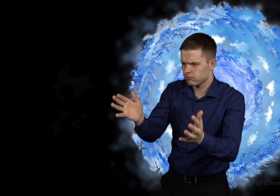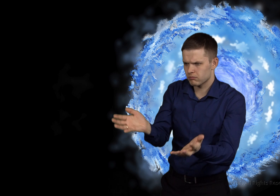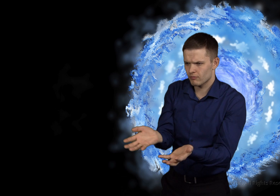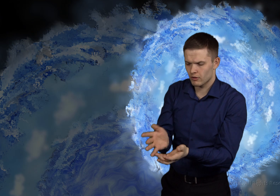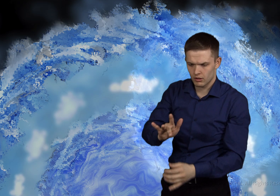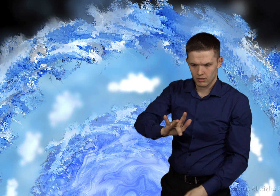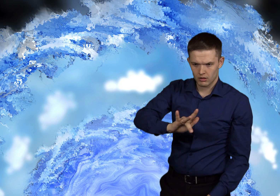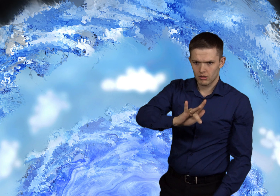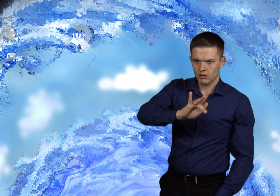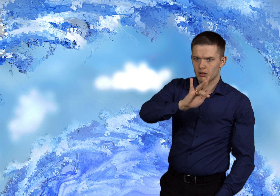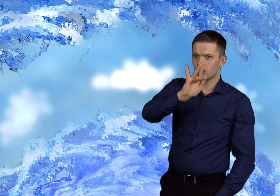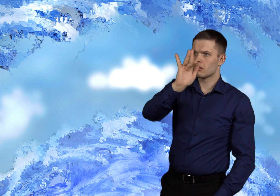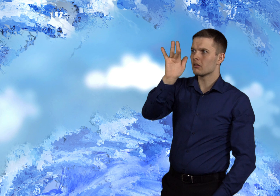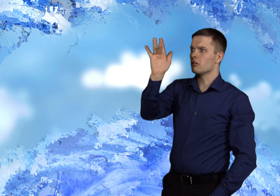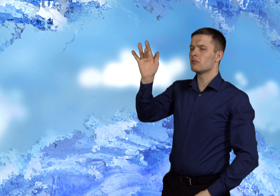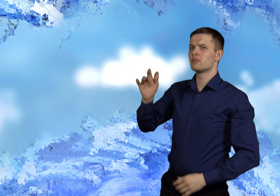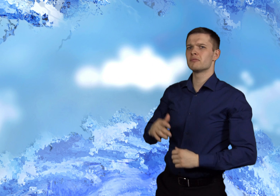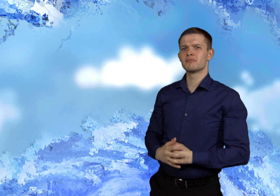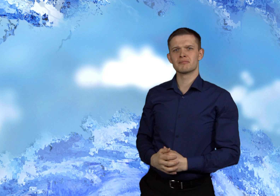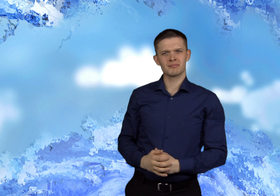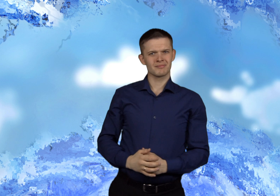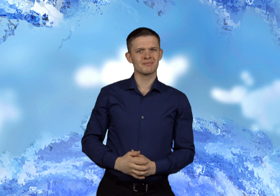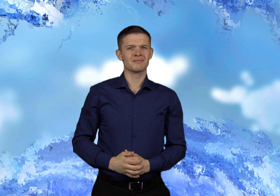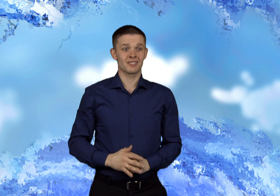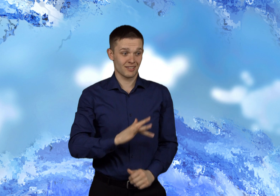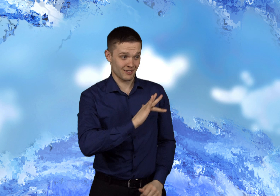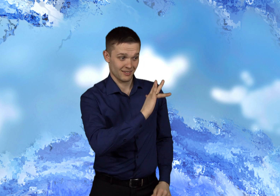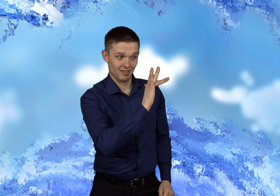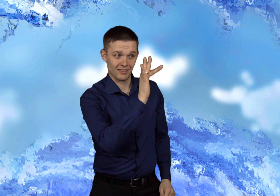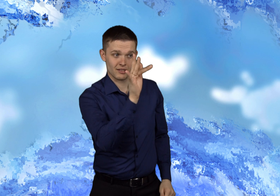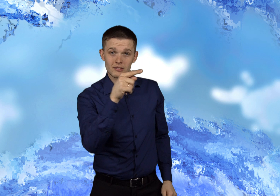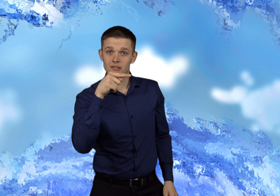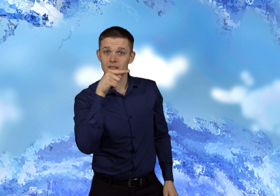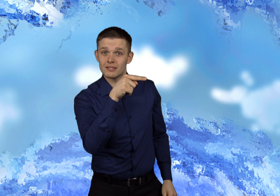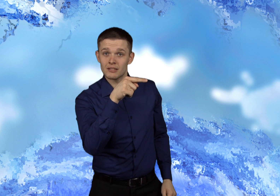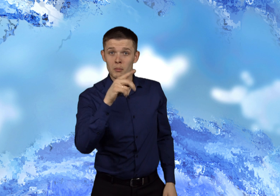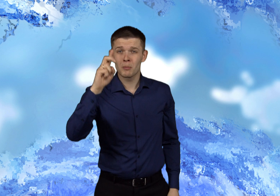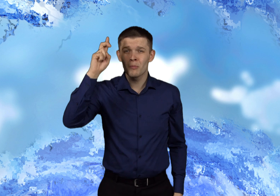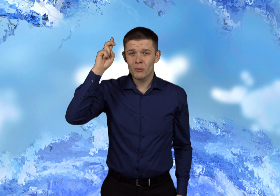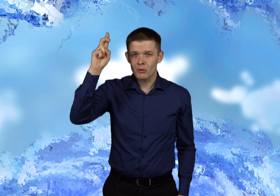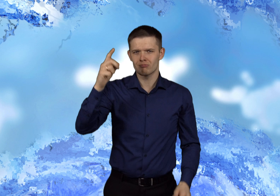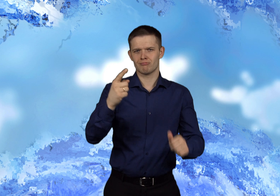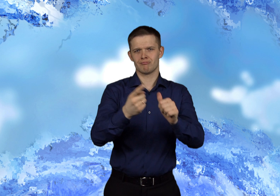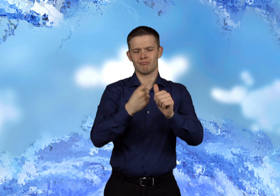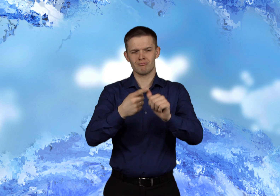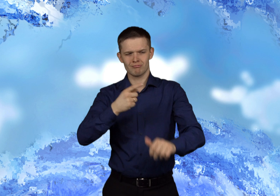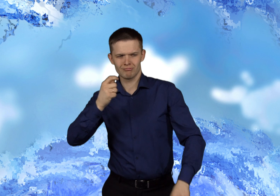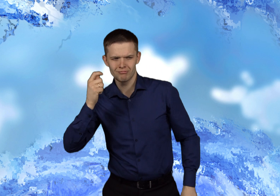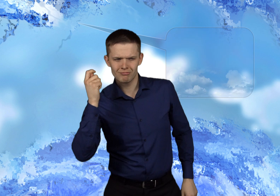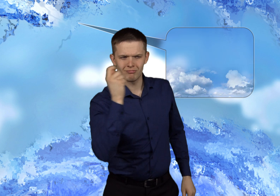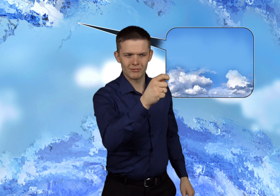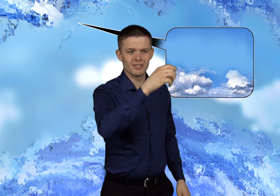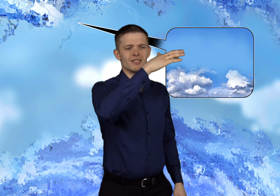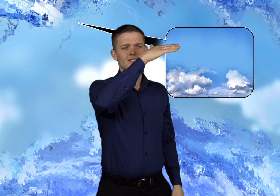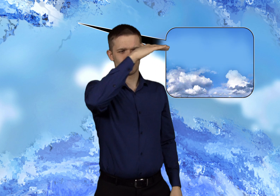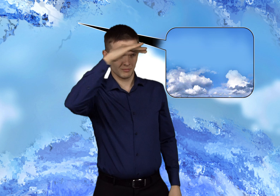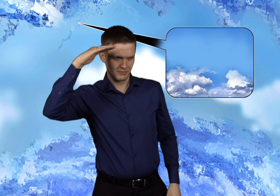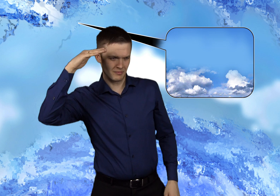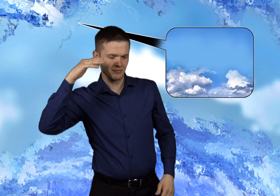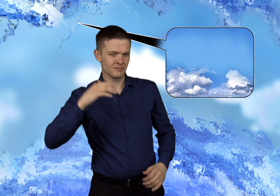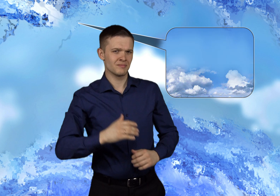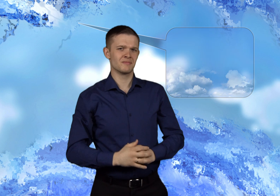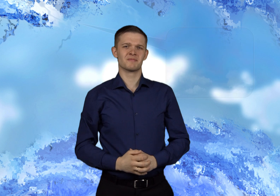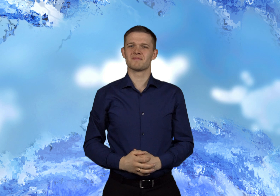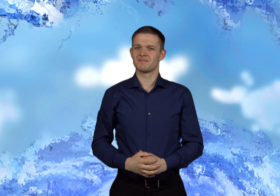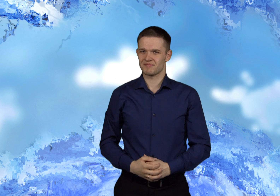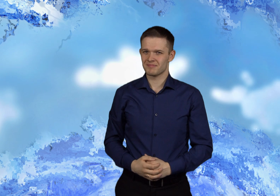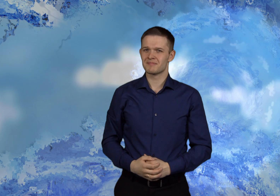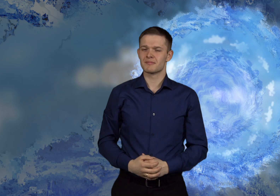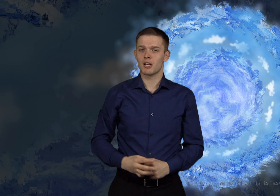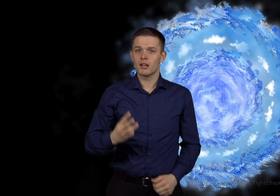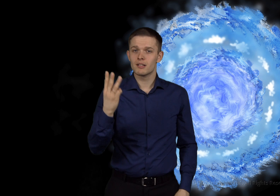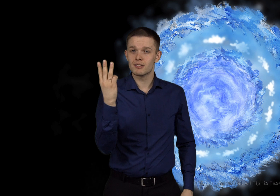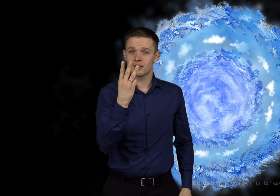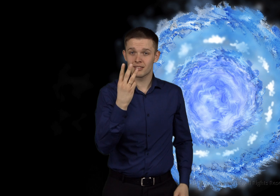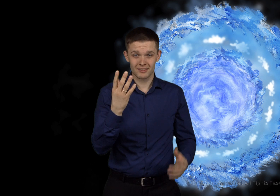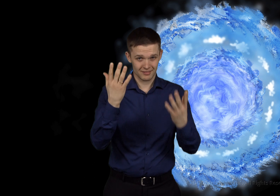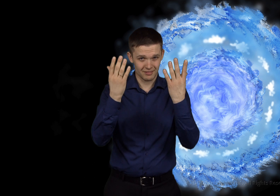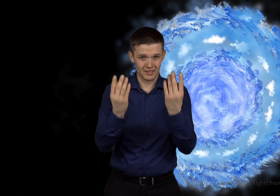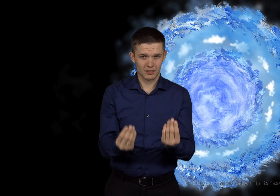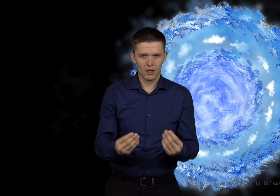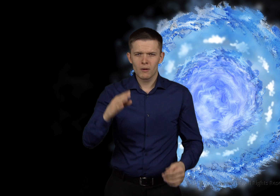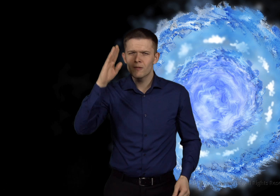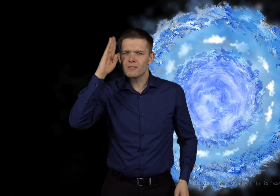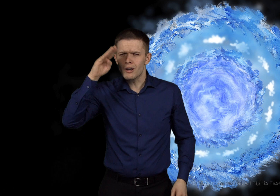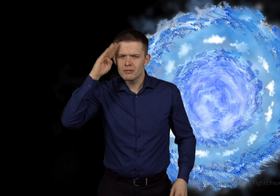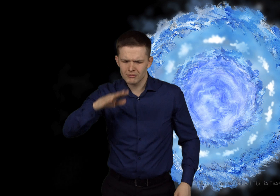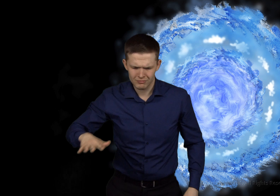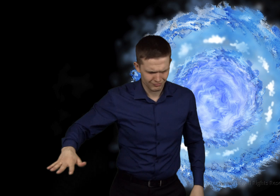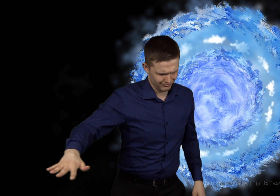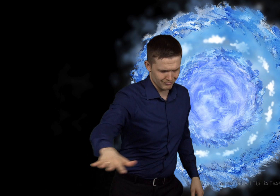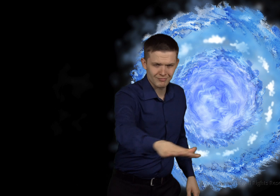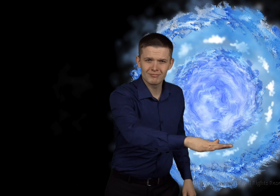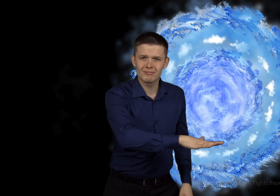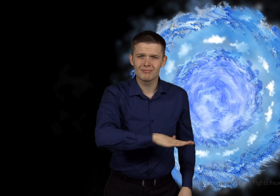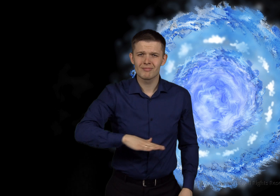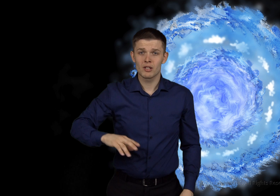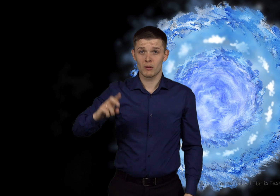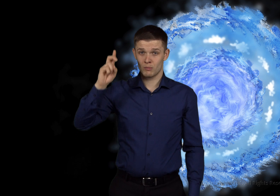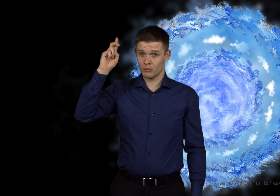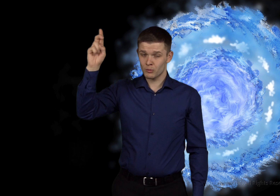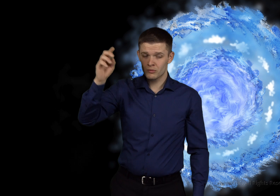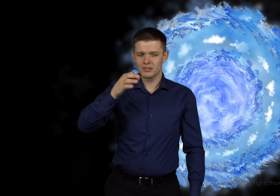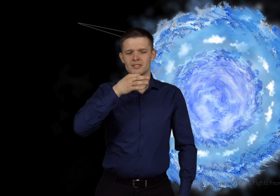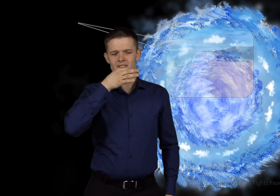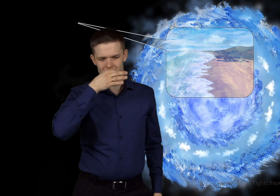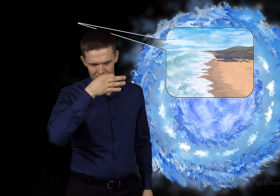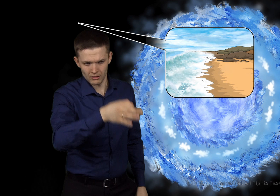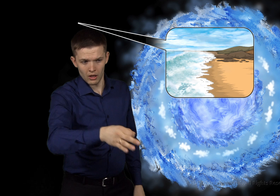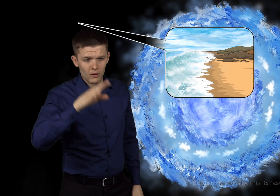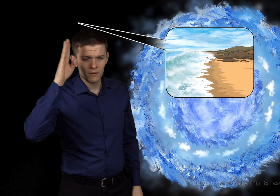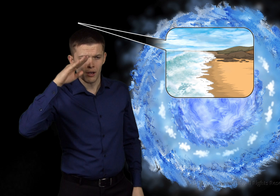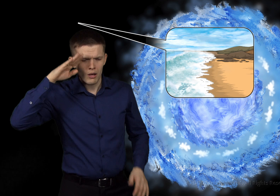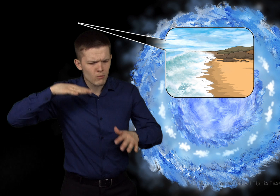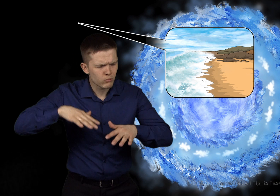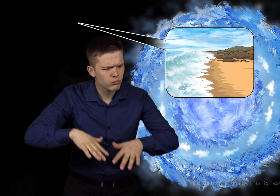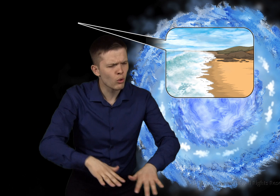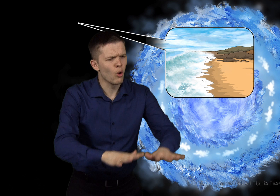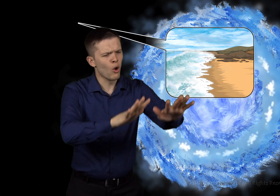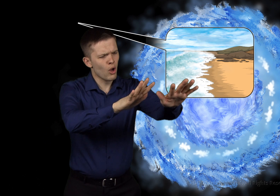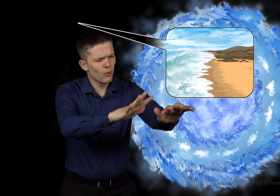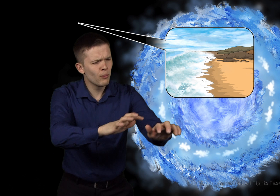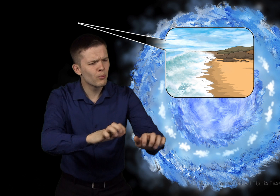And it was so. God called the expanse “sky.” And there was evening, and there was morning—the second day.